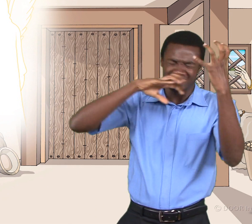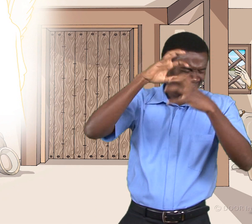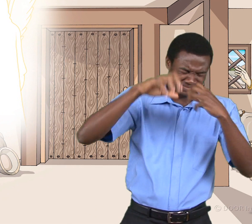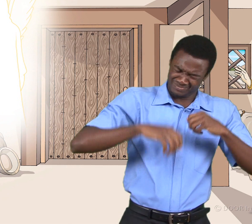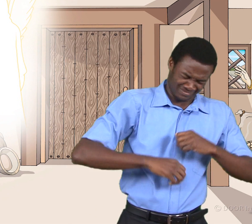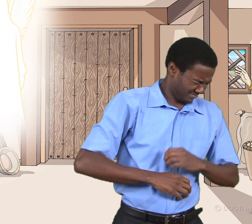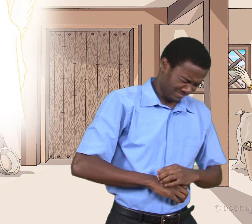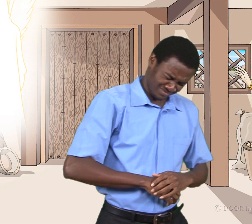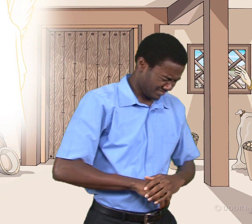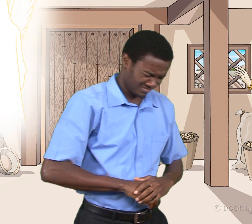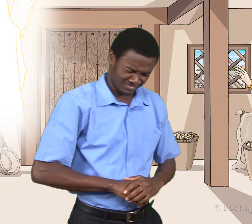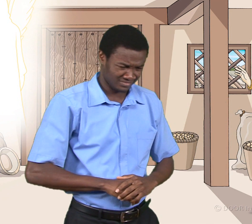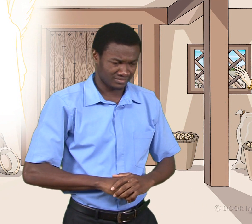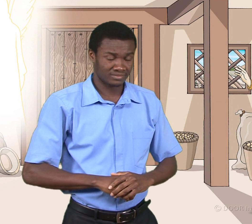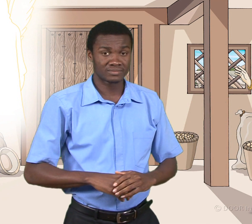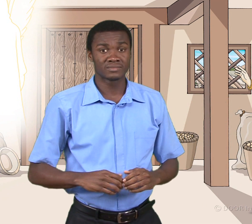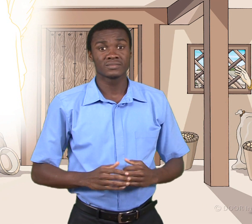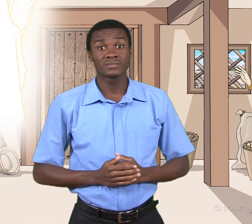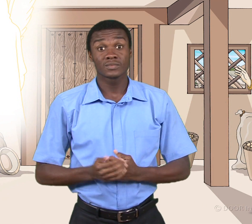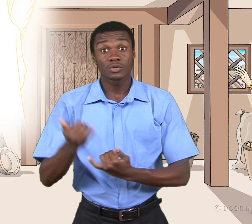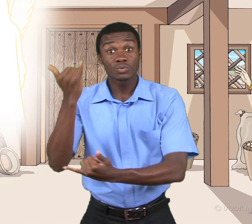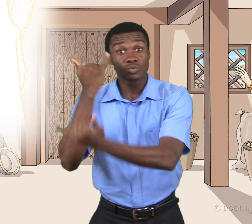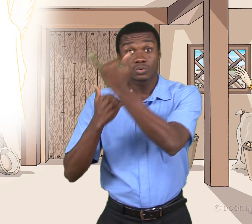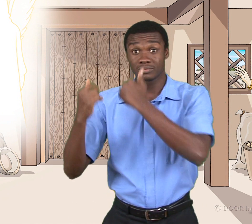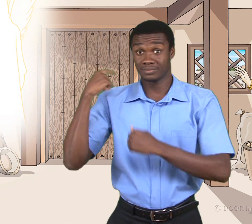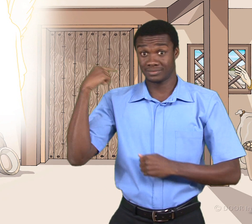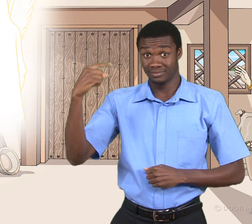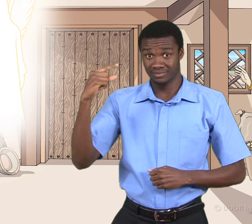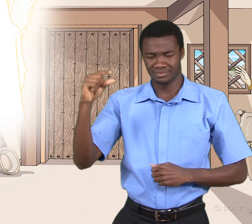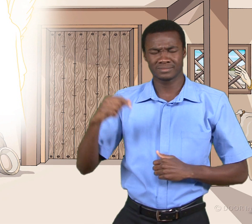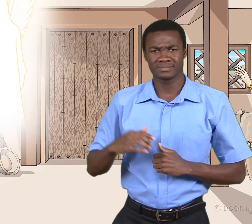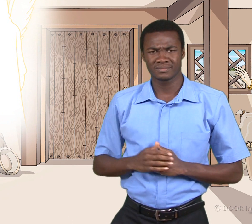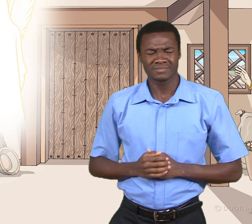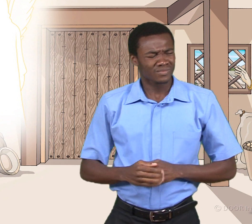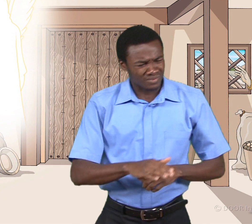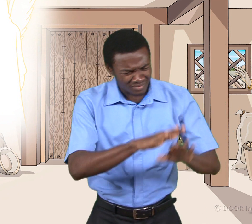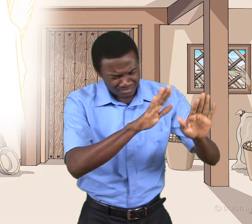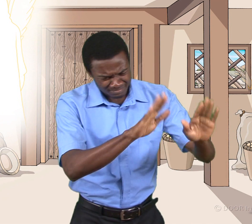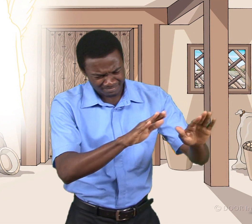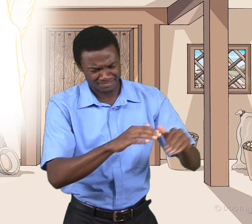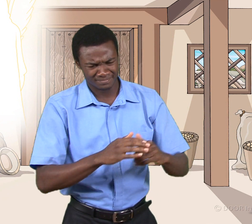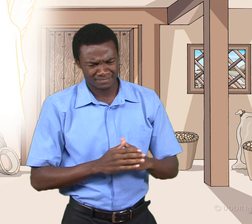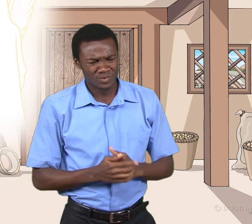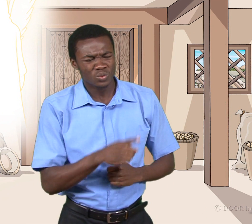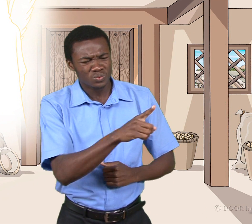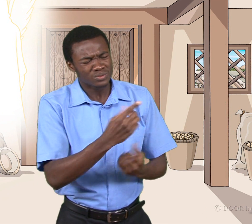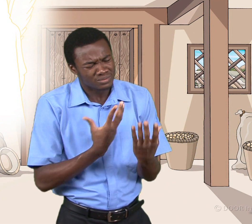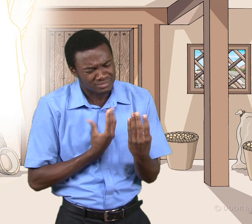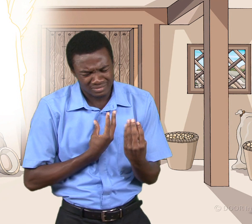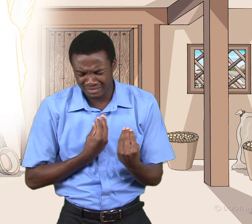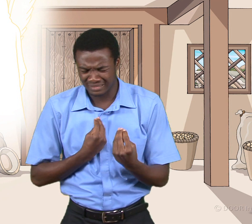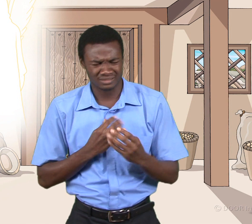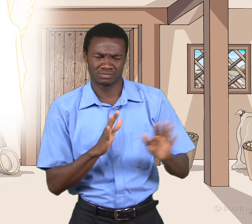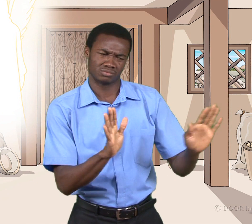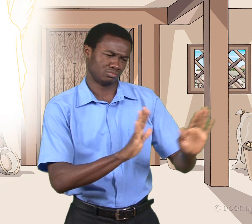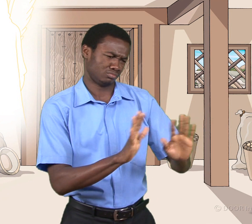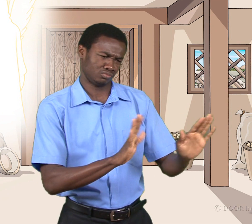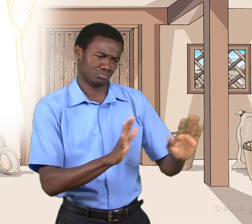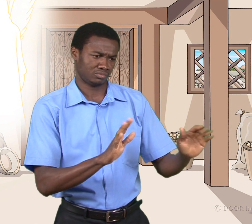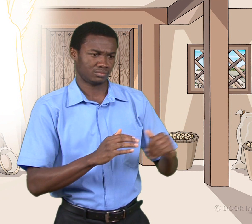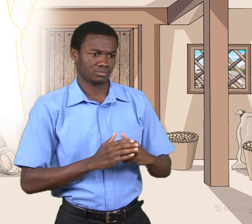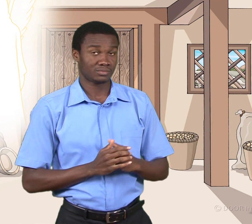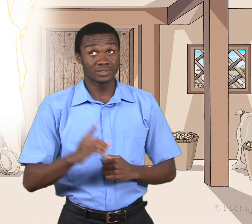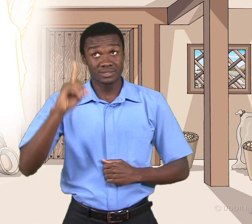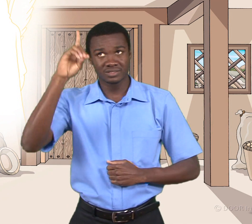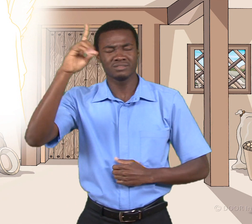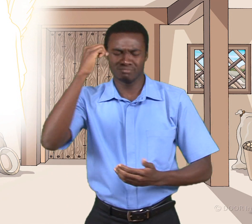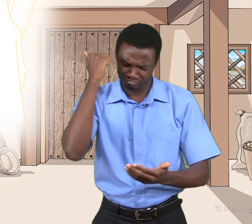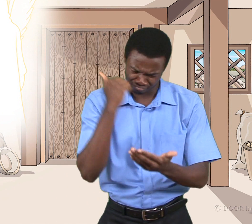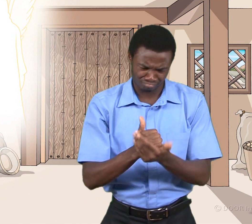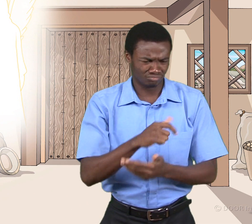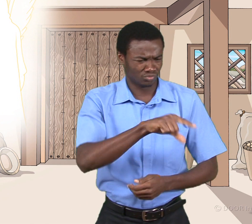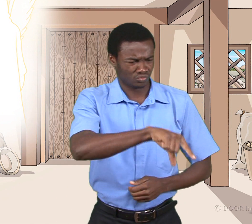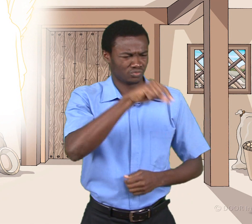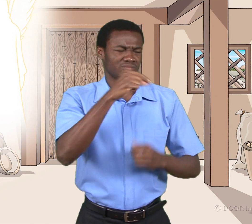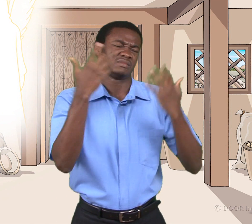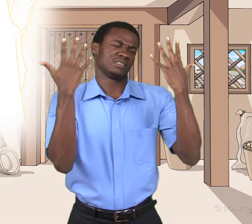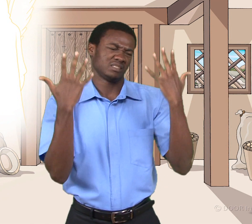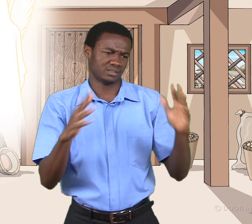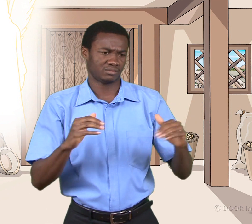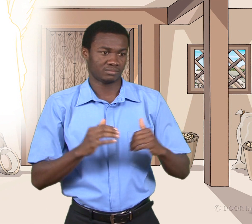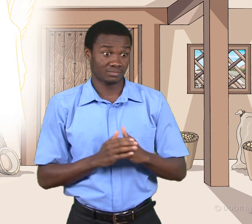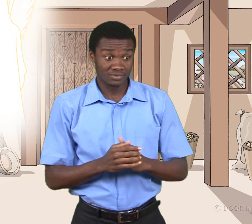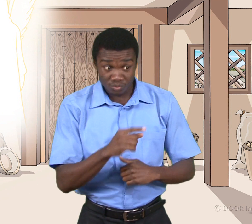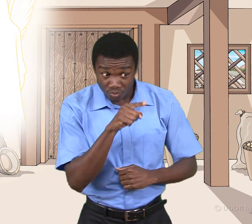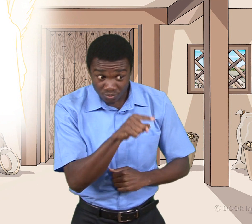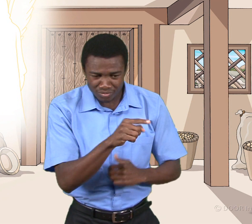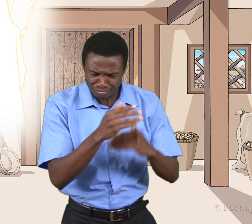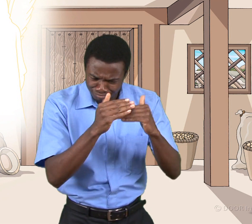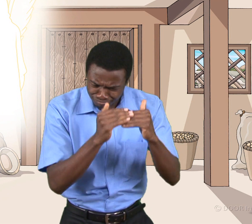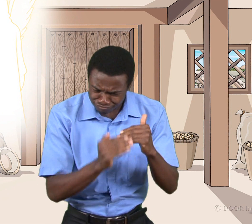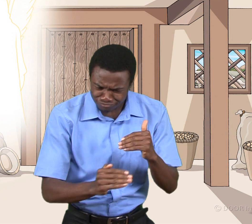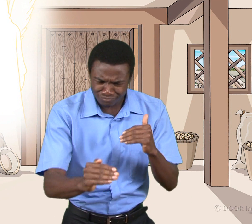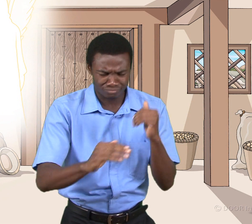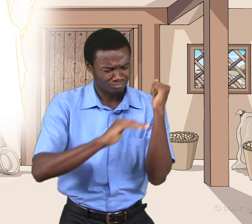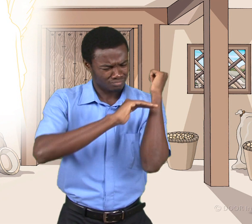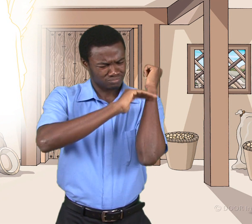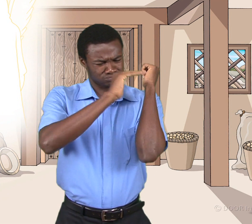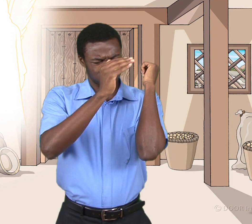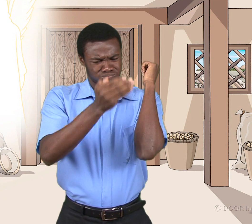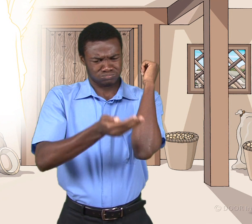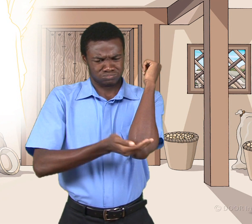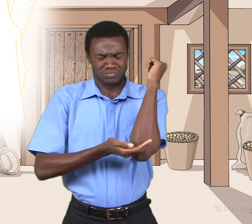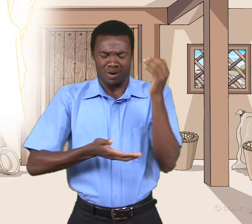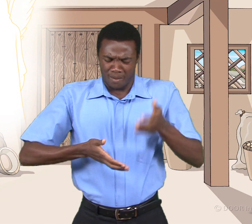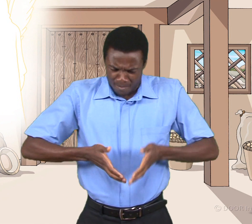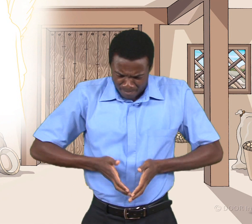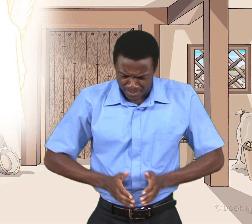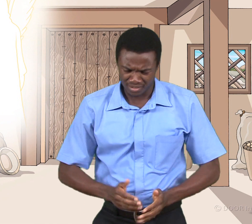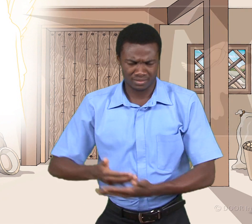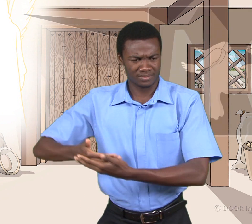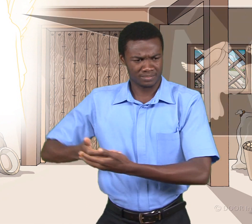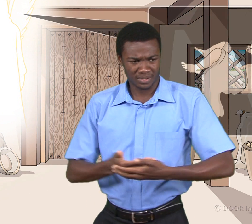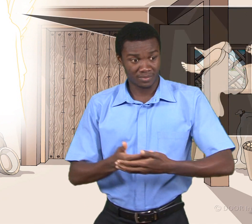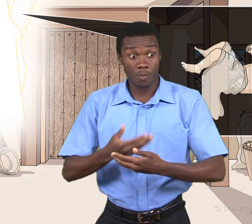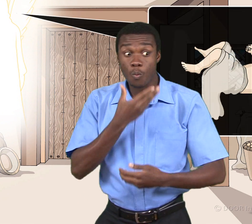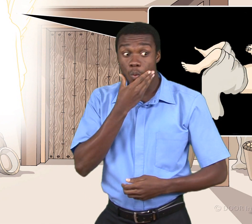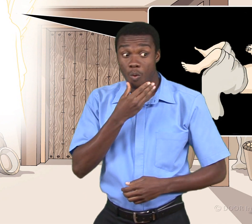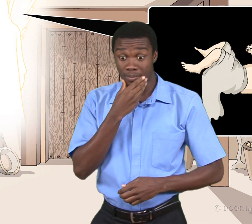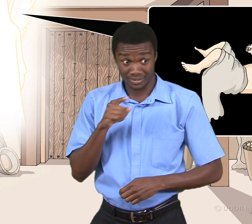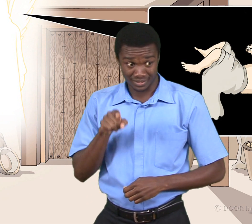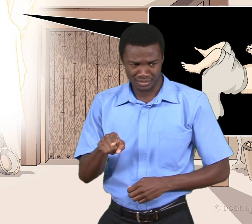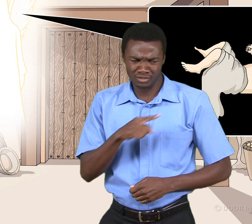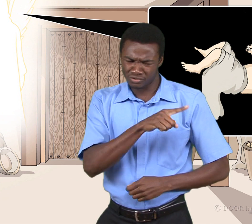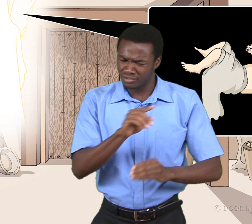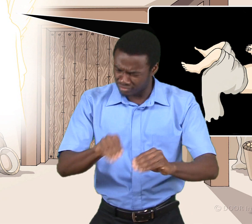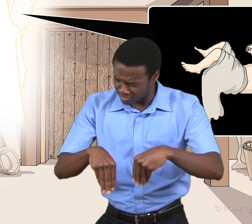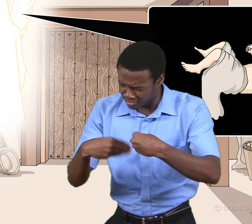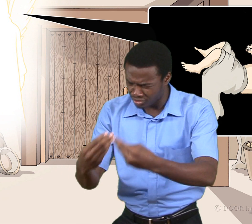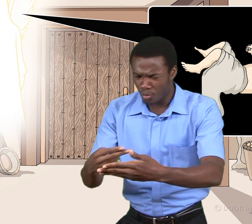So the angel told her, “Do not be afraid, Mary, for you have found favor with God.